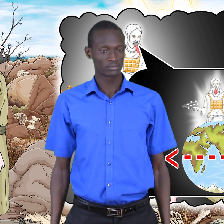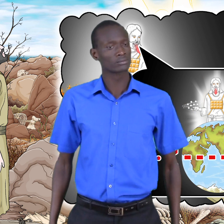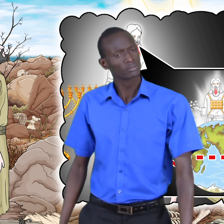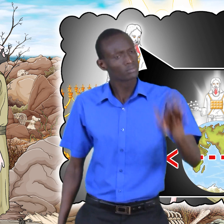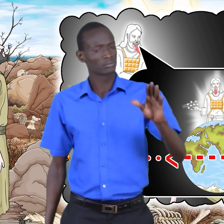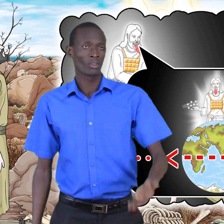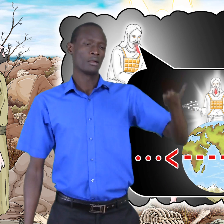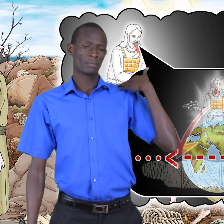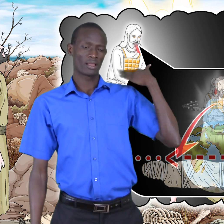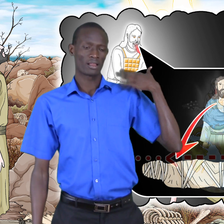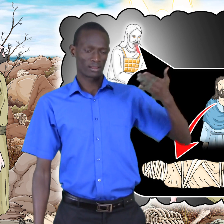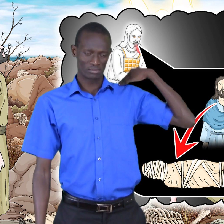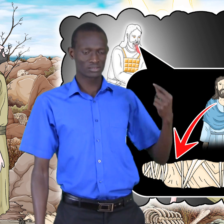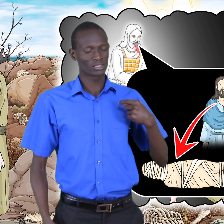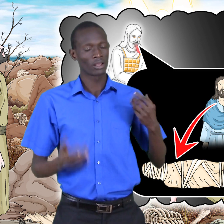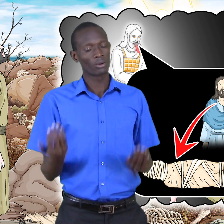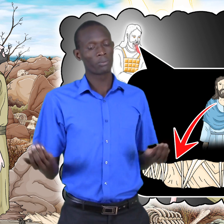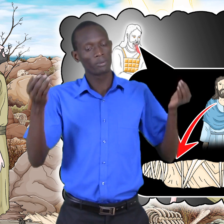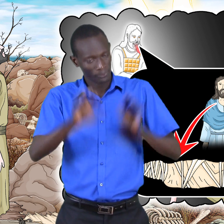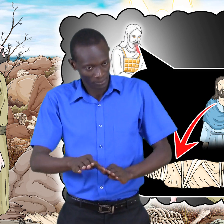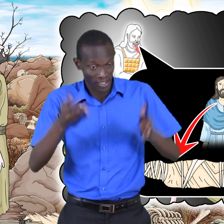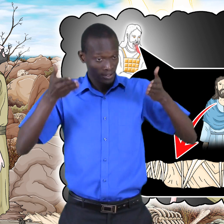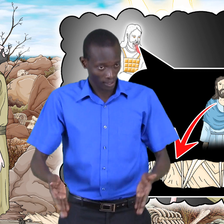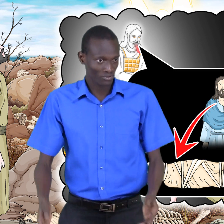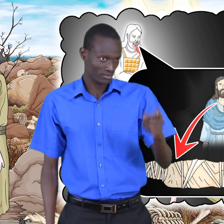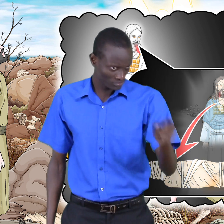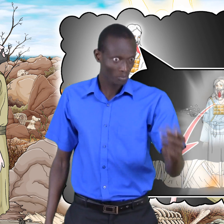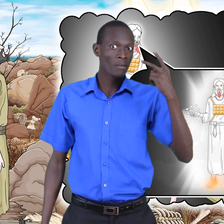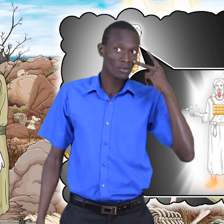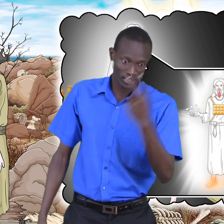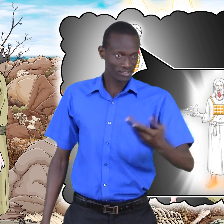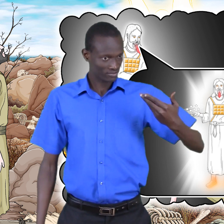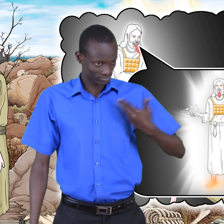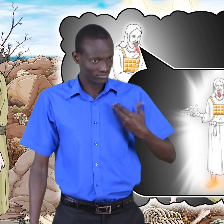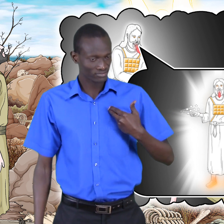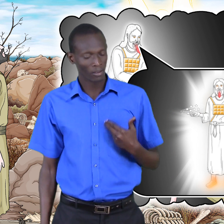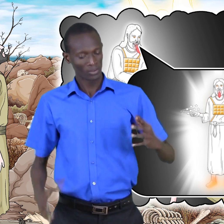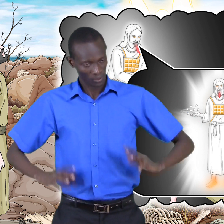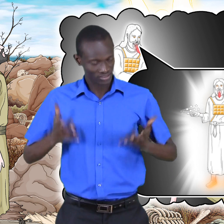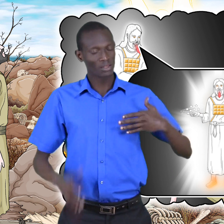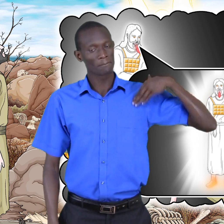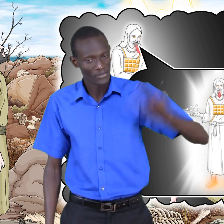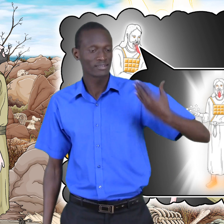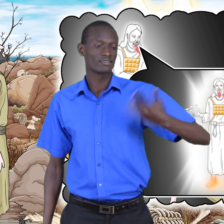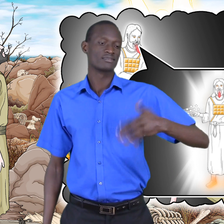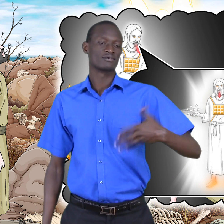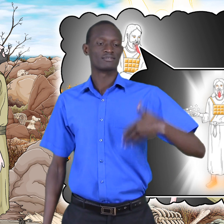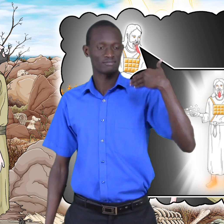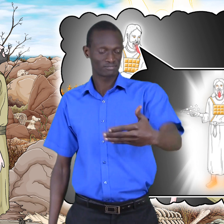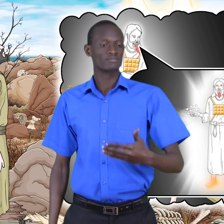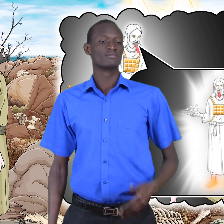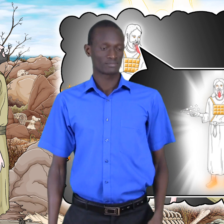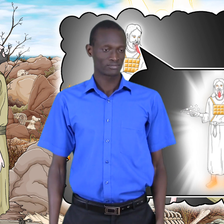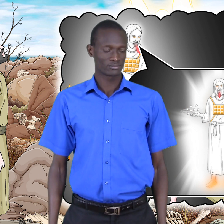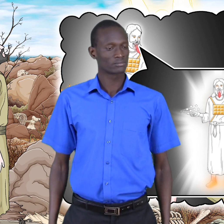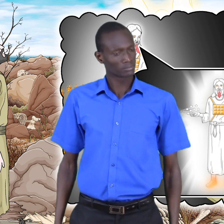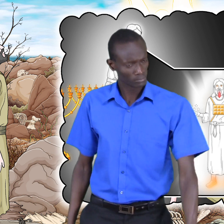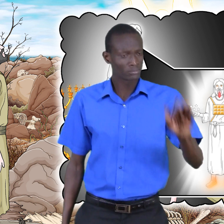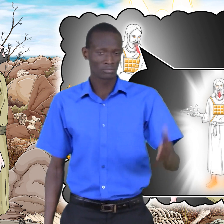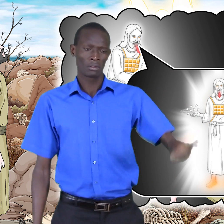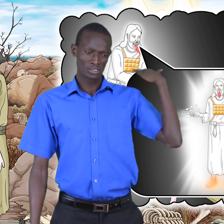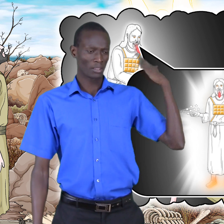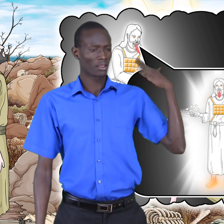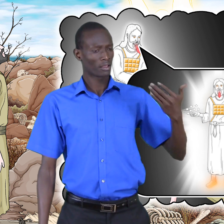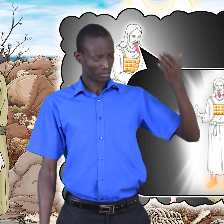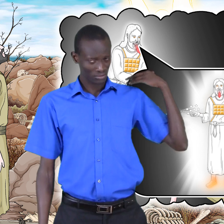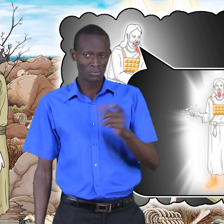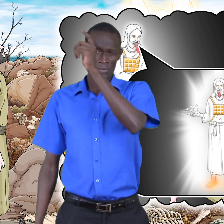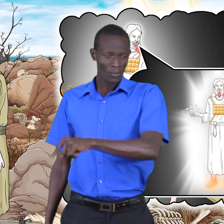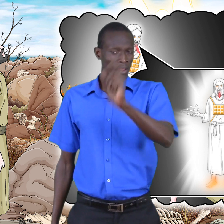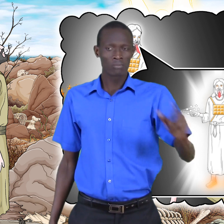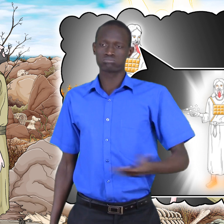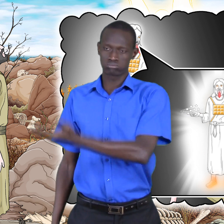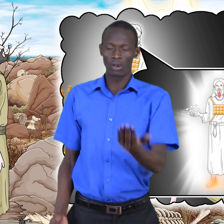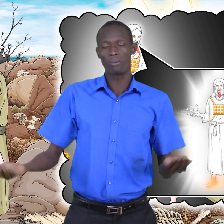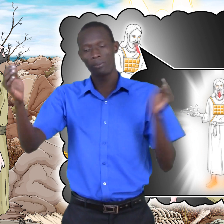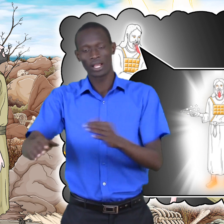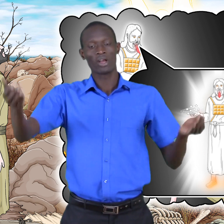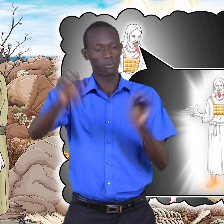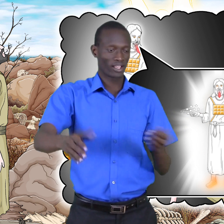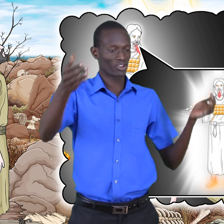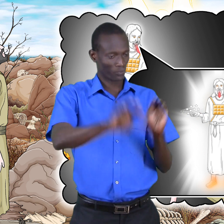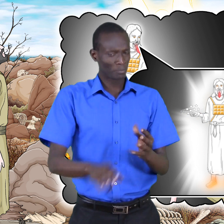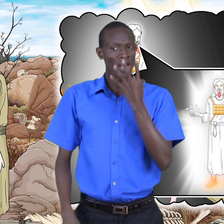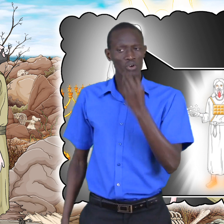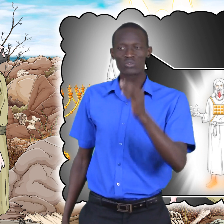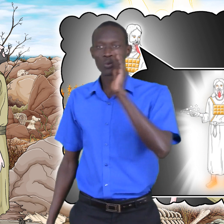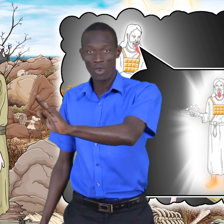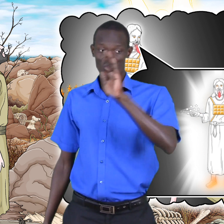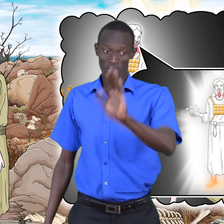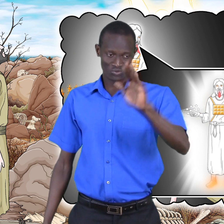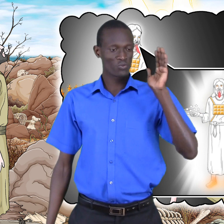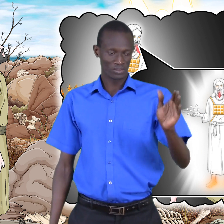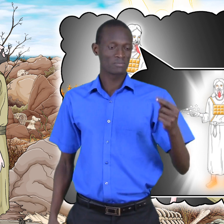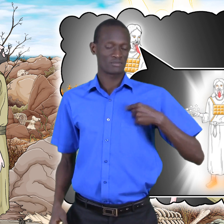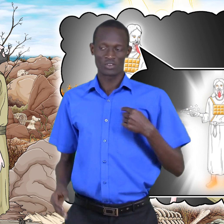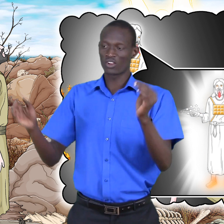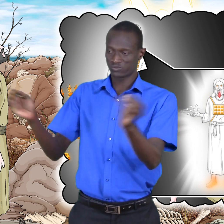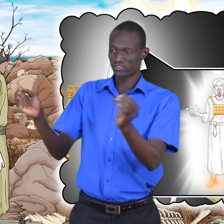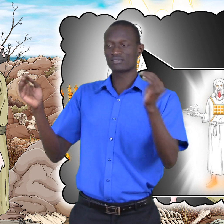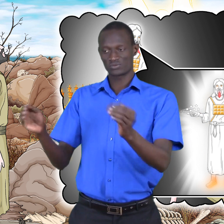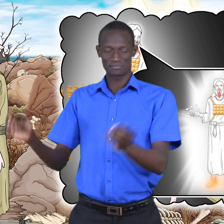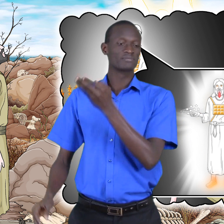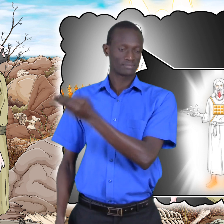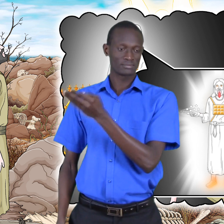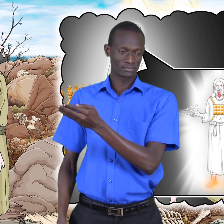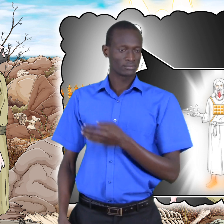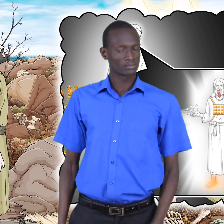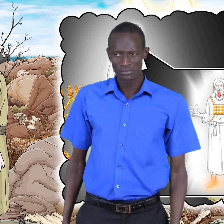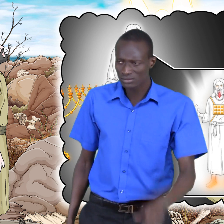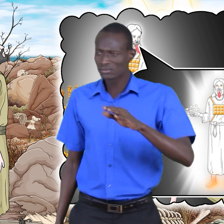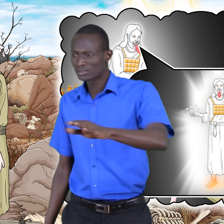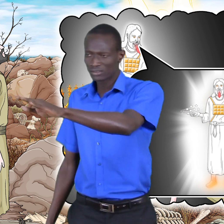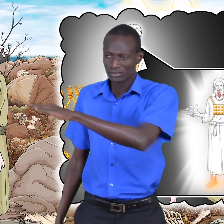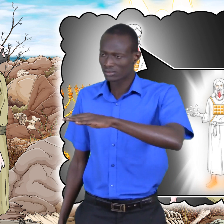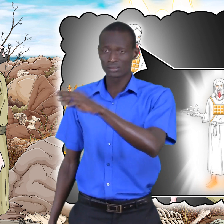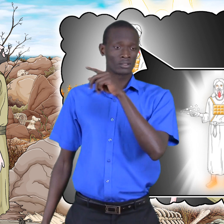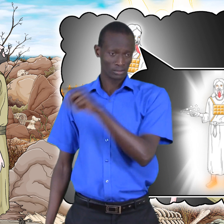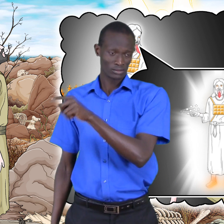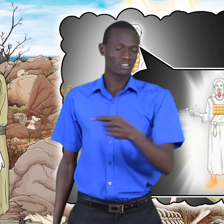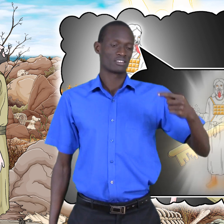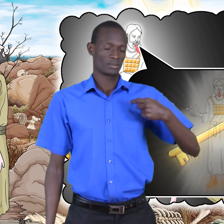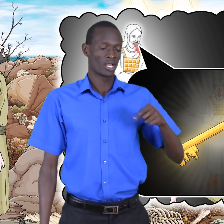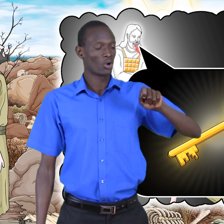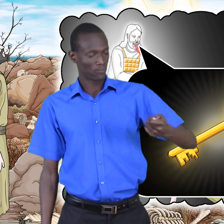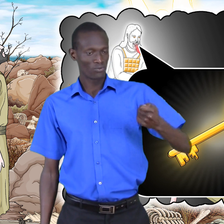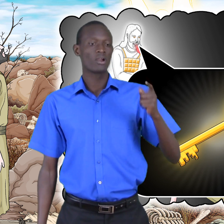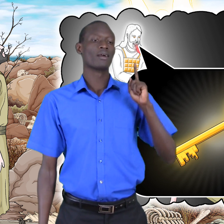I was dead, and behold, now I am alive forever and ever!